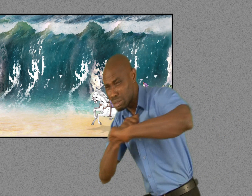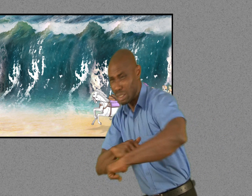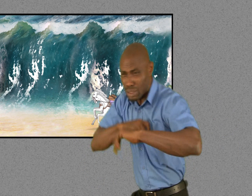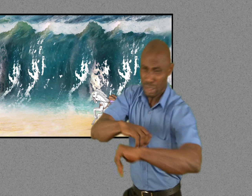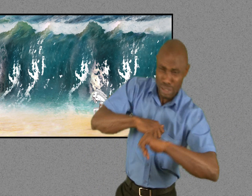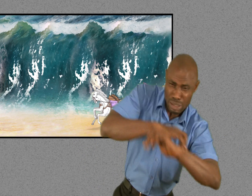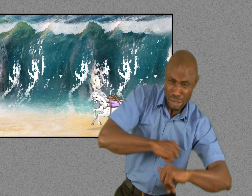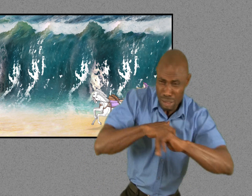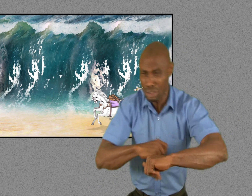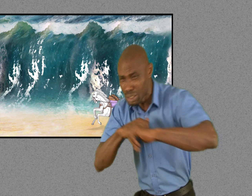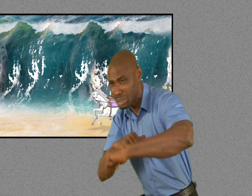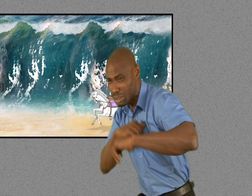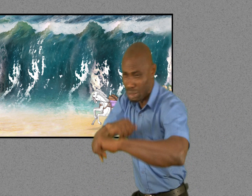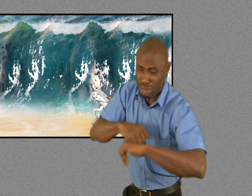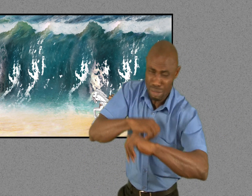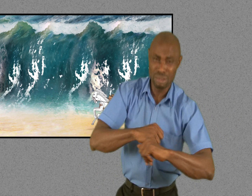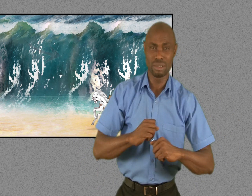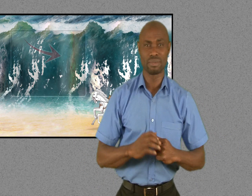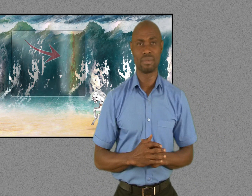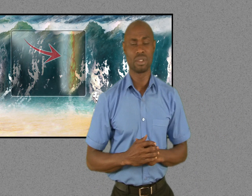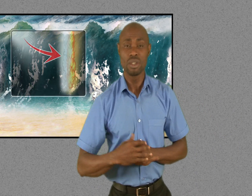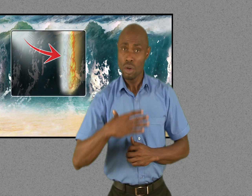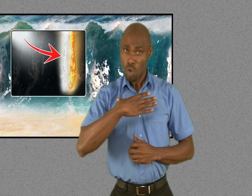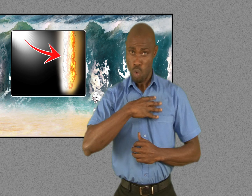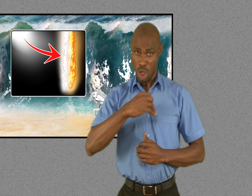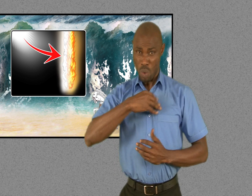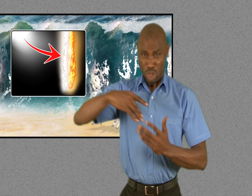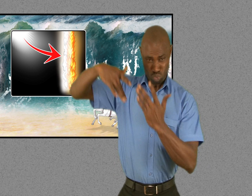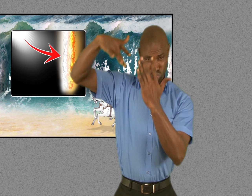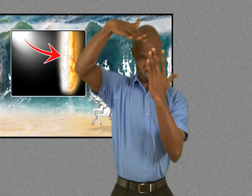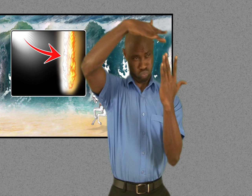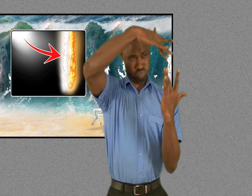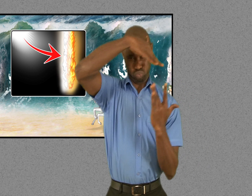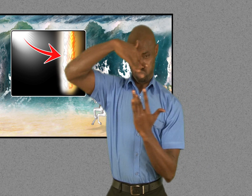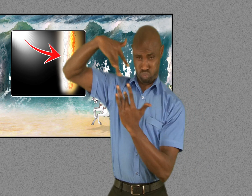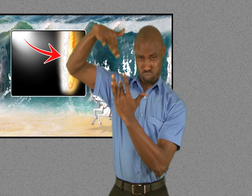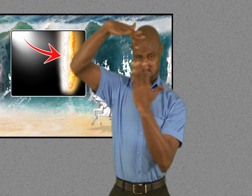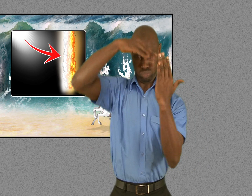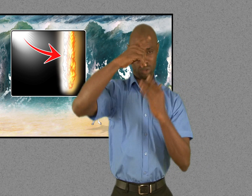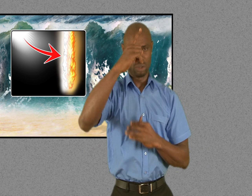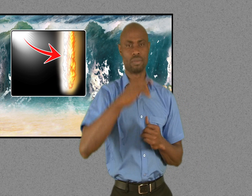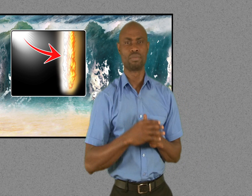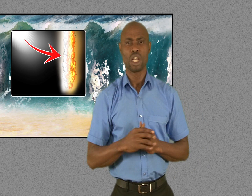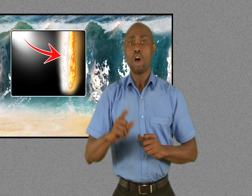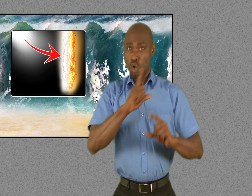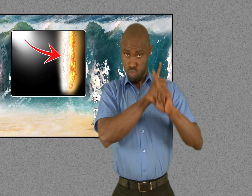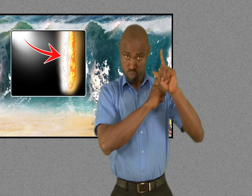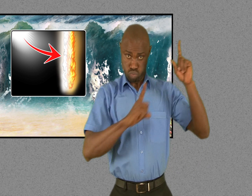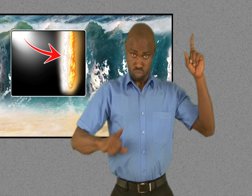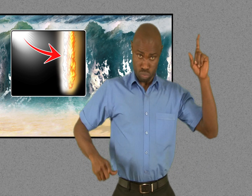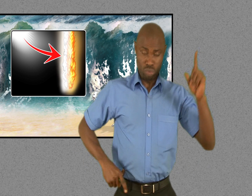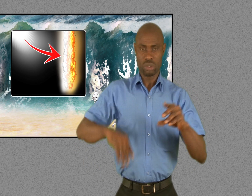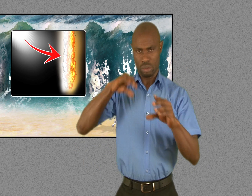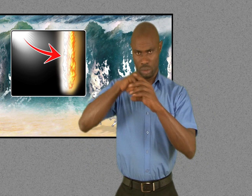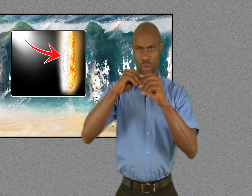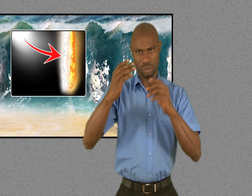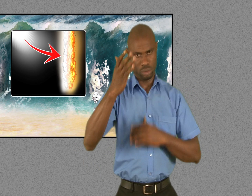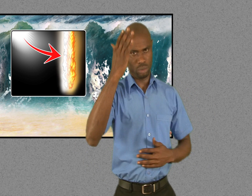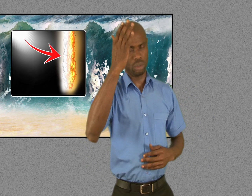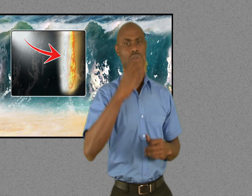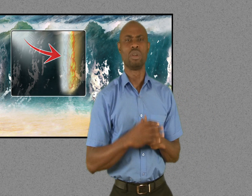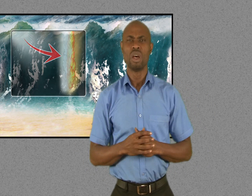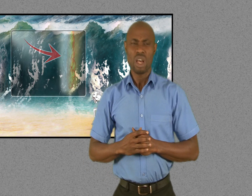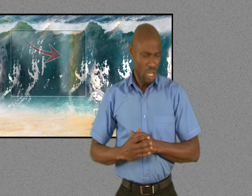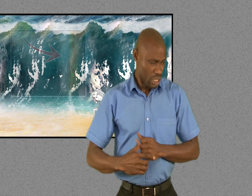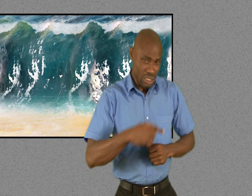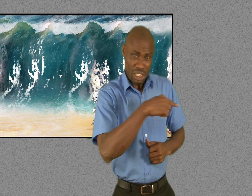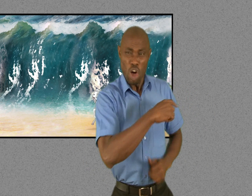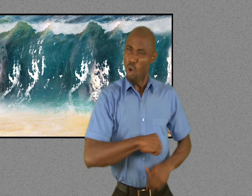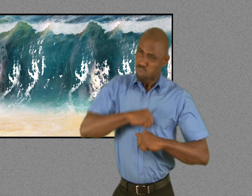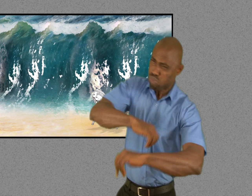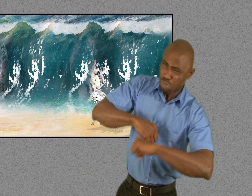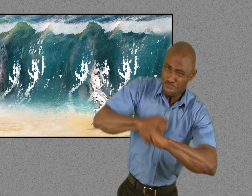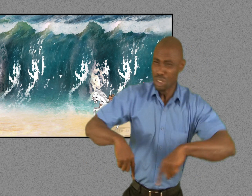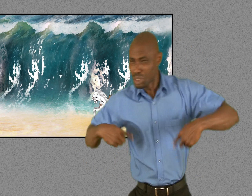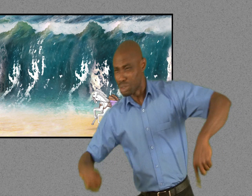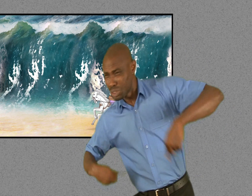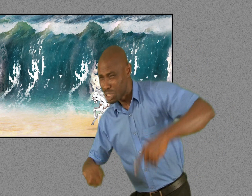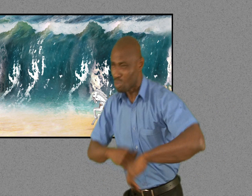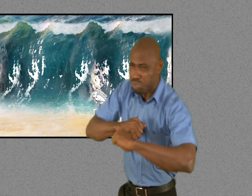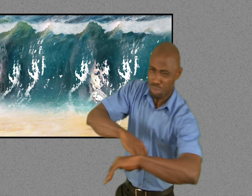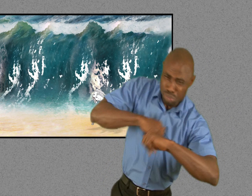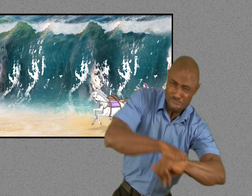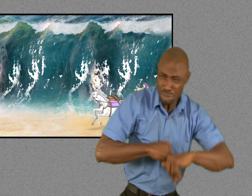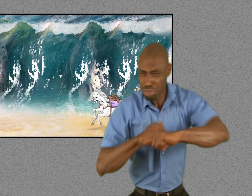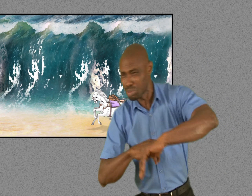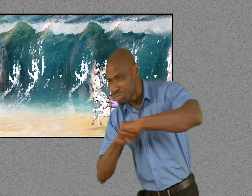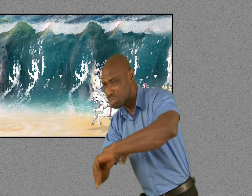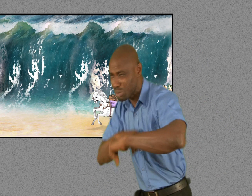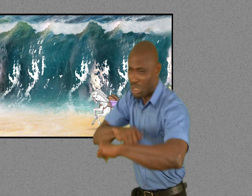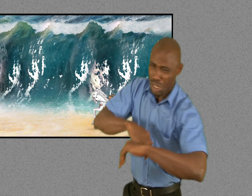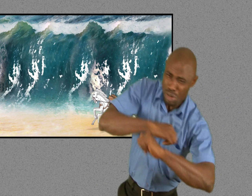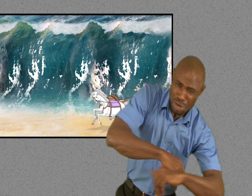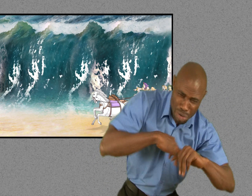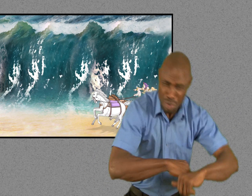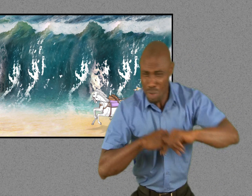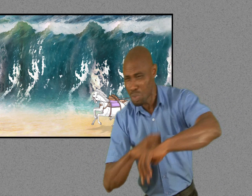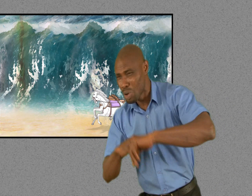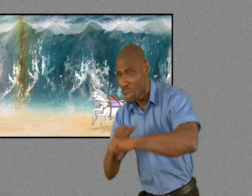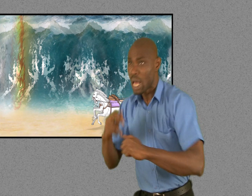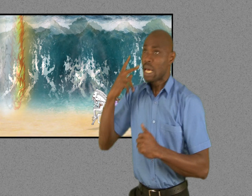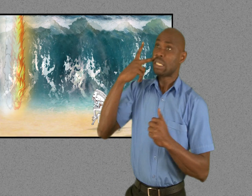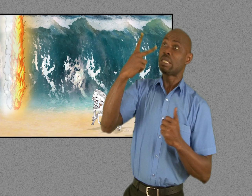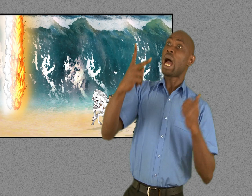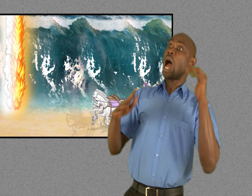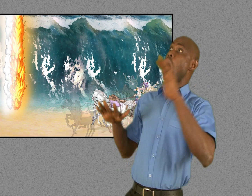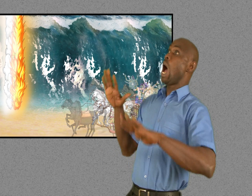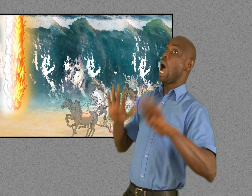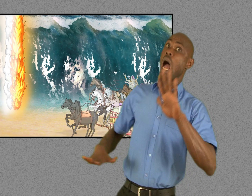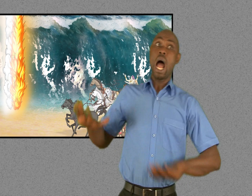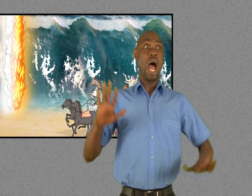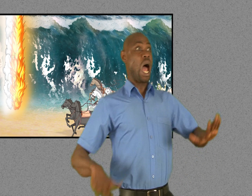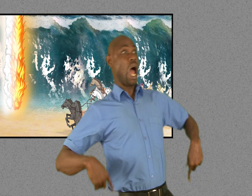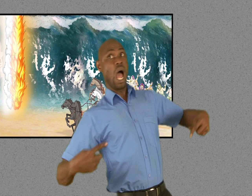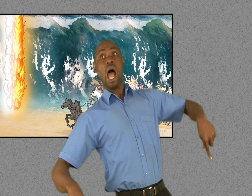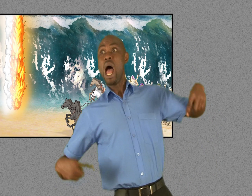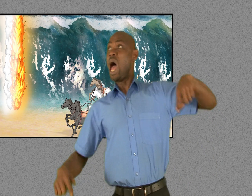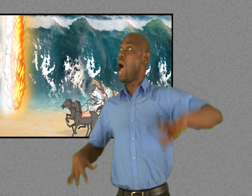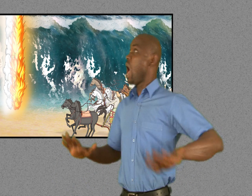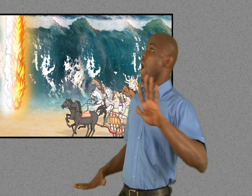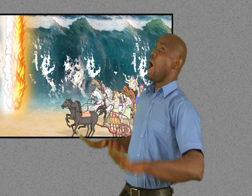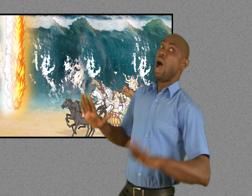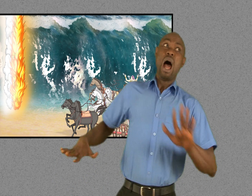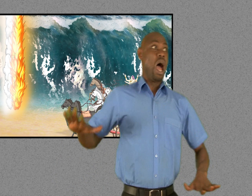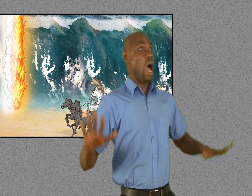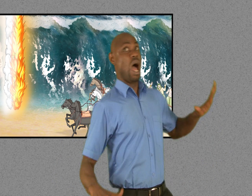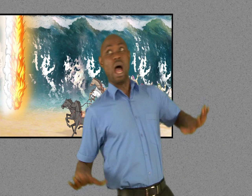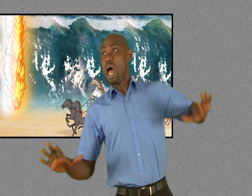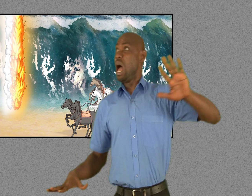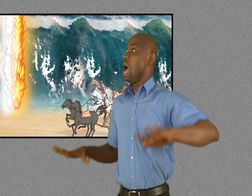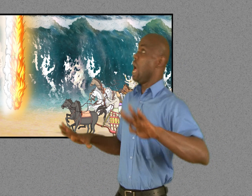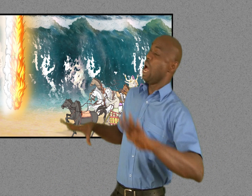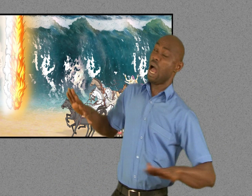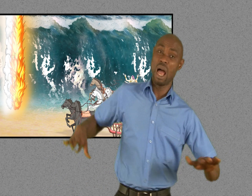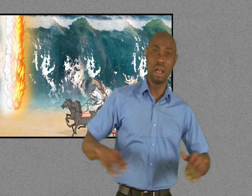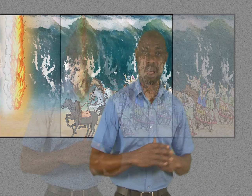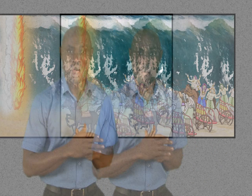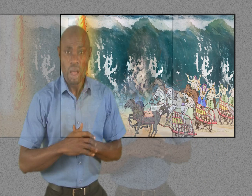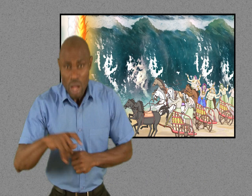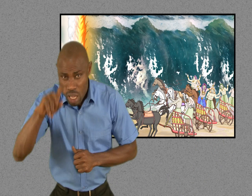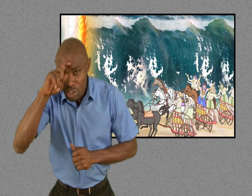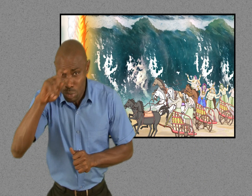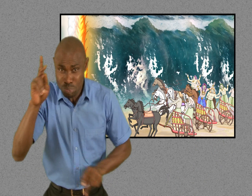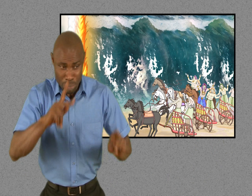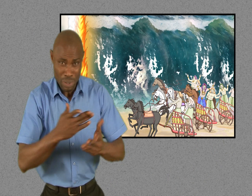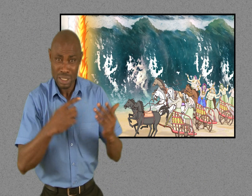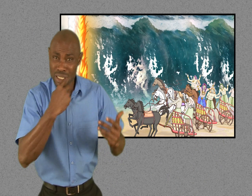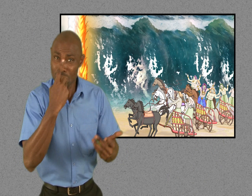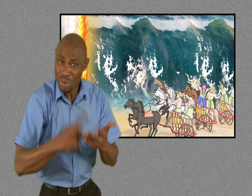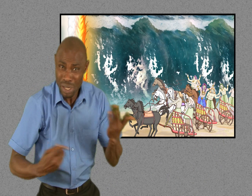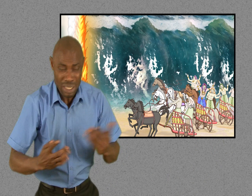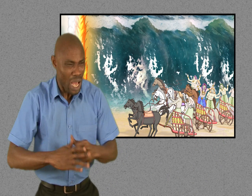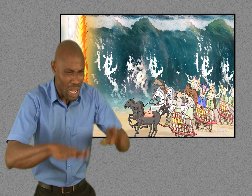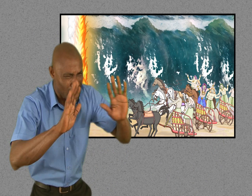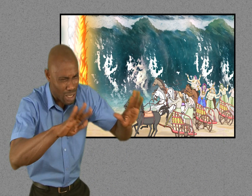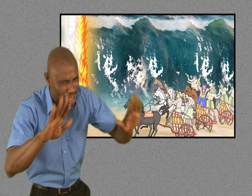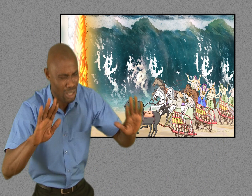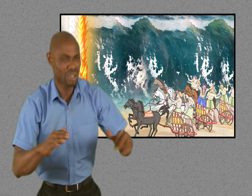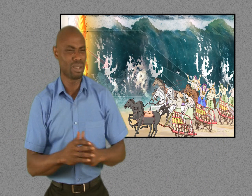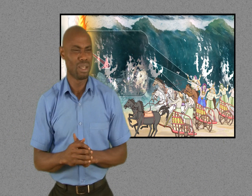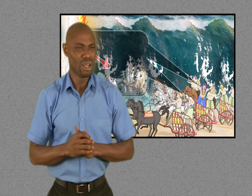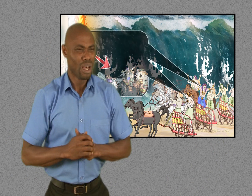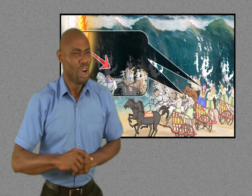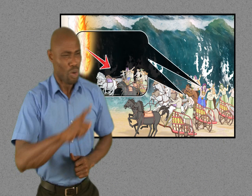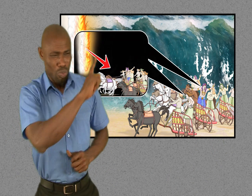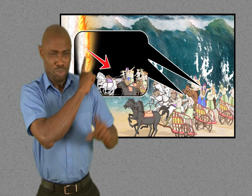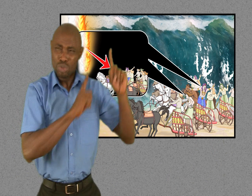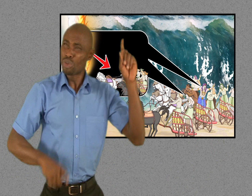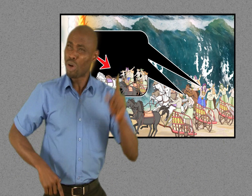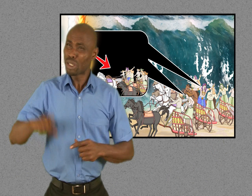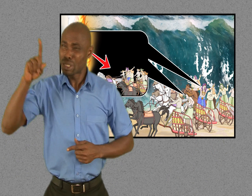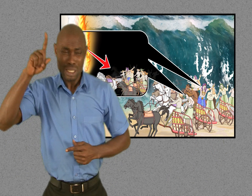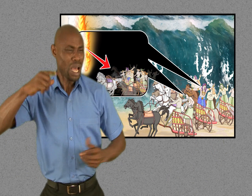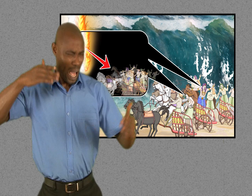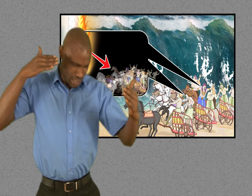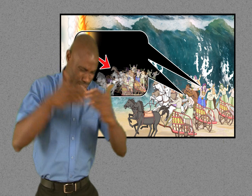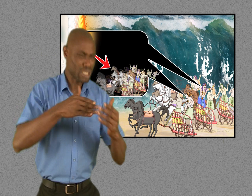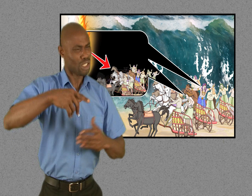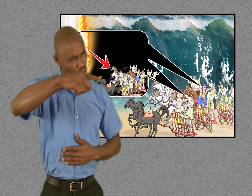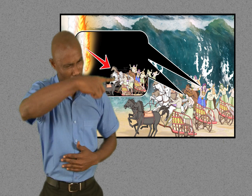At morning watch, however, the LORD looked down on the army of the Egyptians from the pillar of fire and cloud, and He threw their camp into confusion. He caused their chariot wheels to wobble, so that they had difficulty driving.